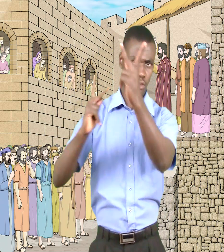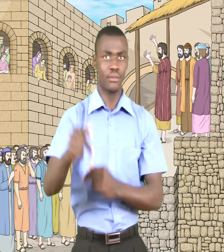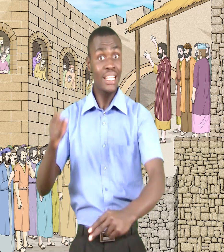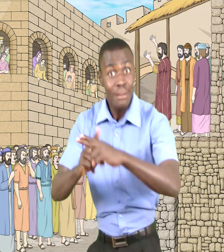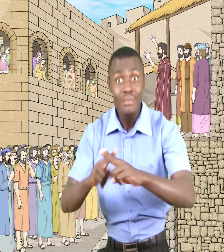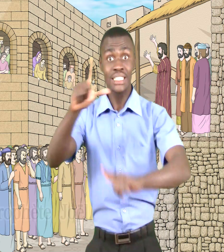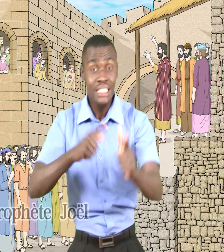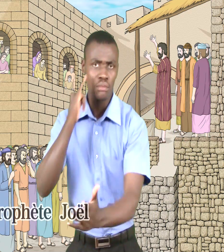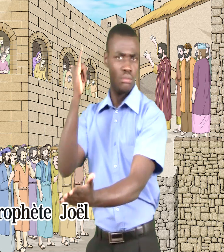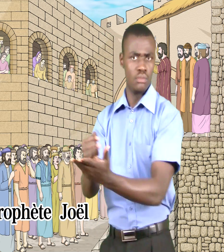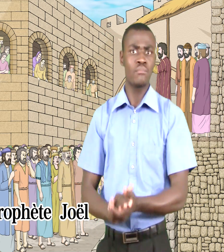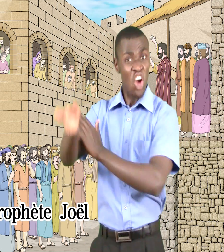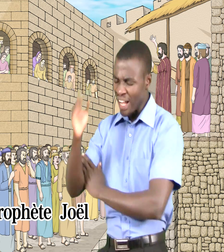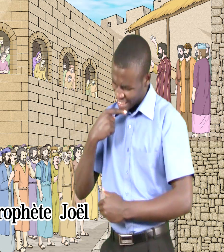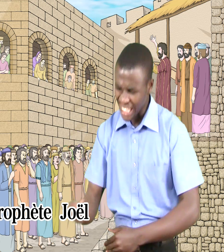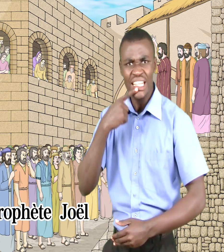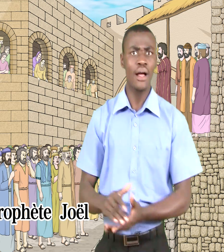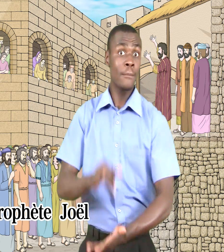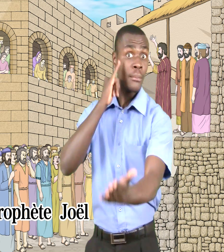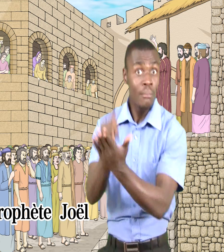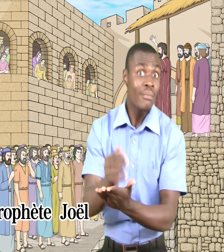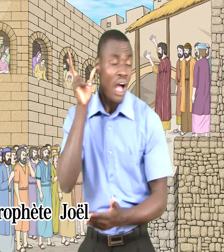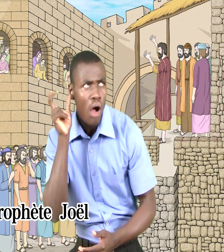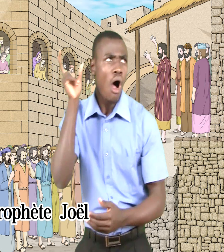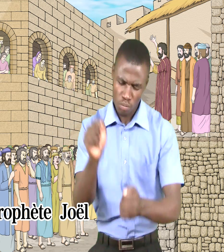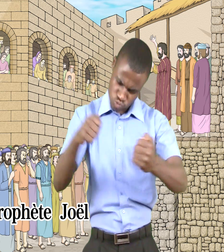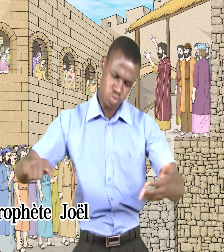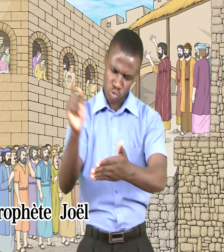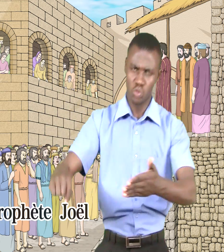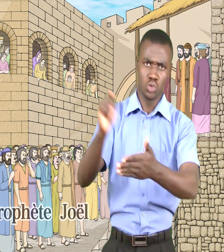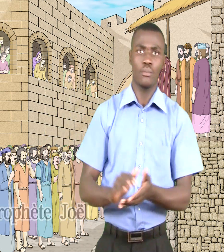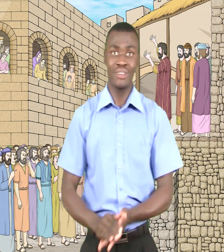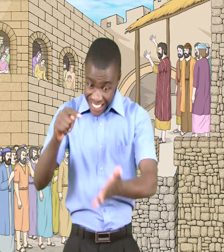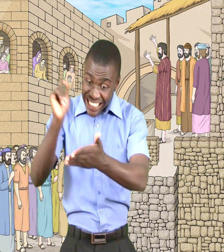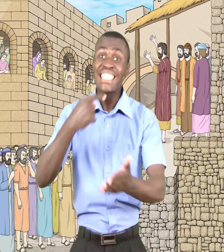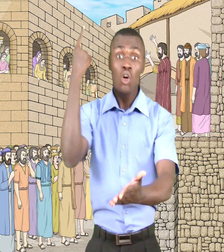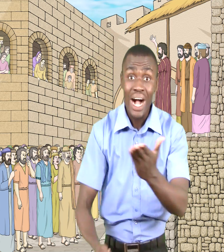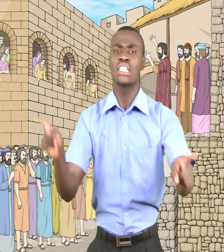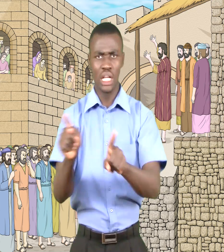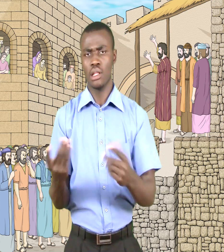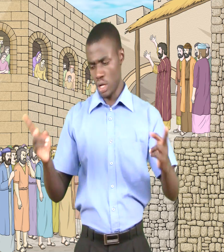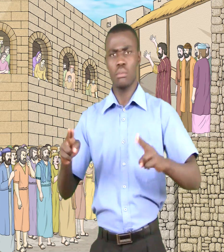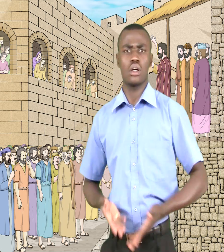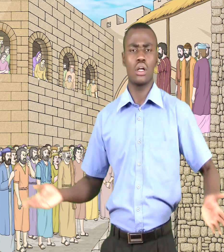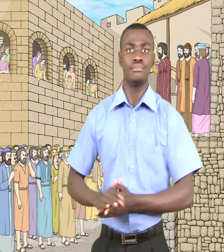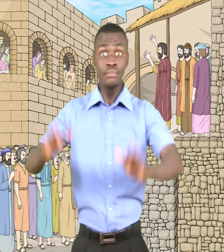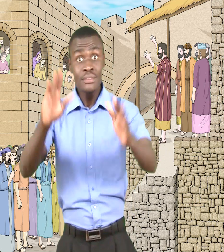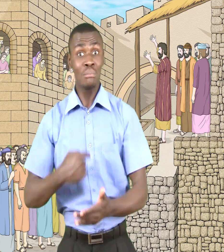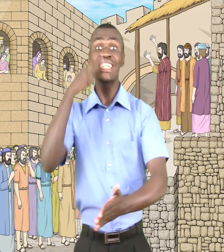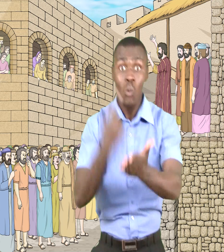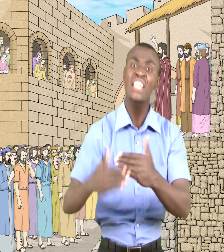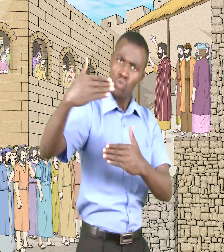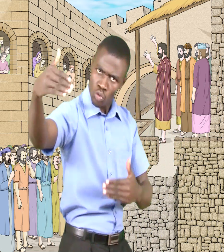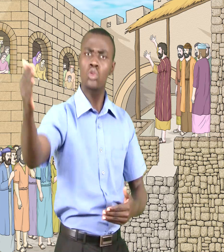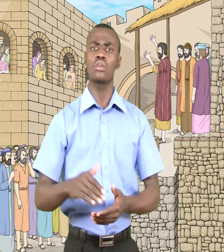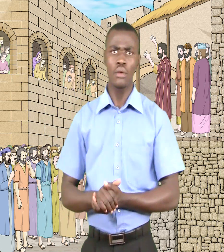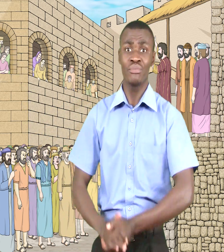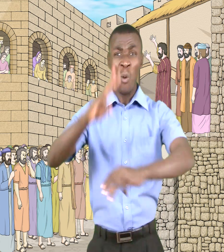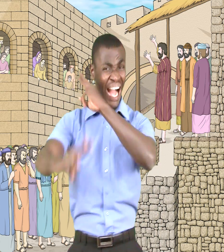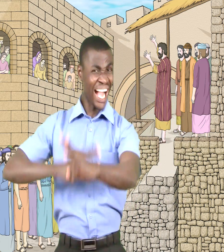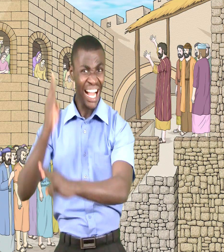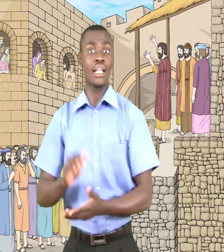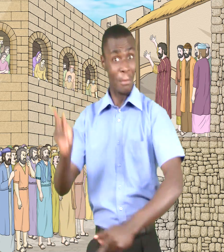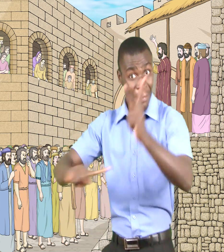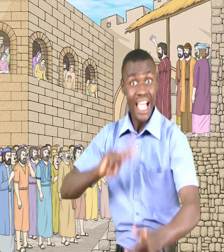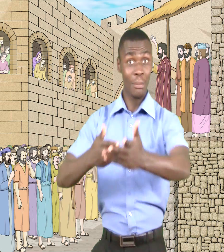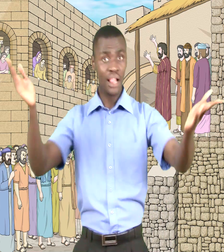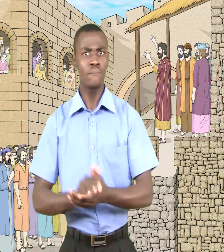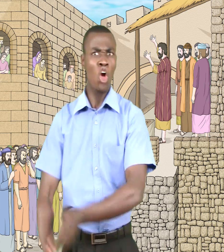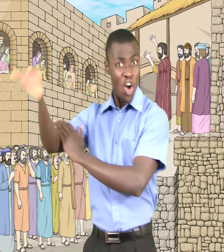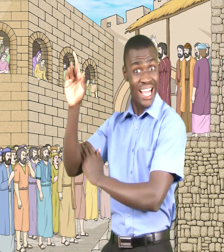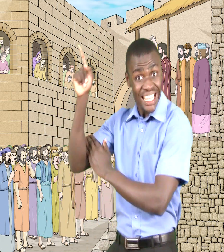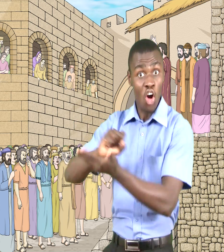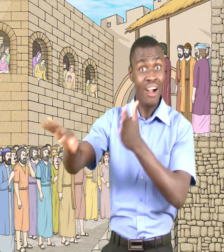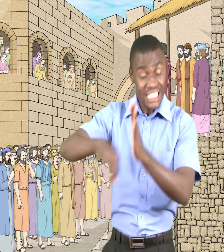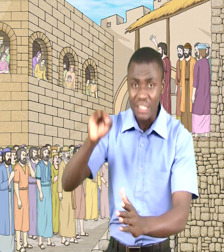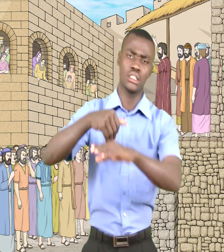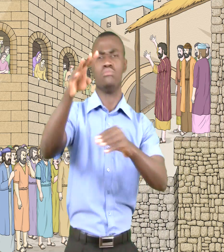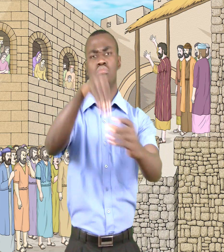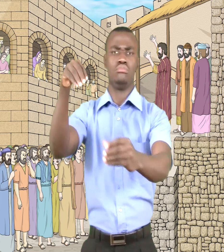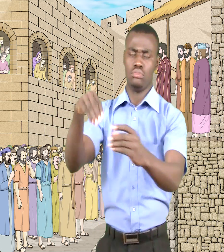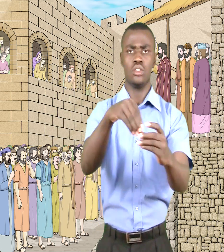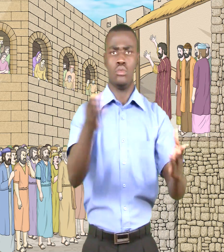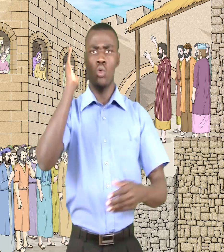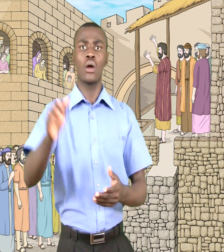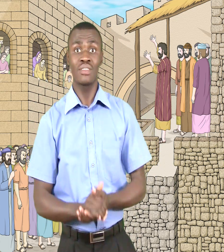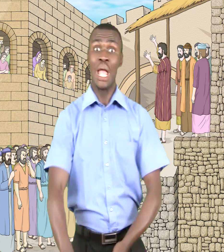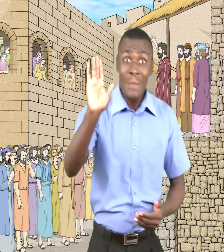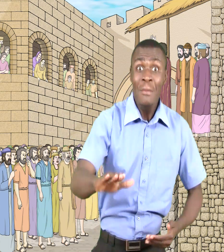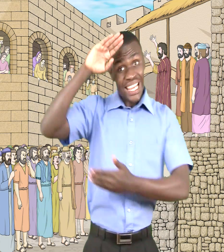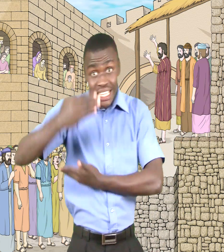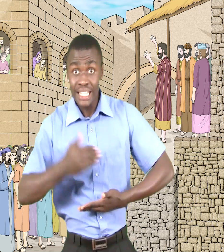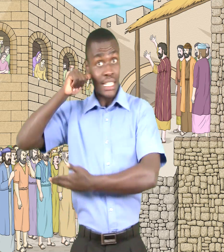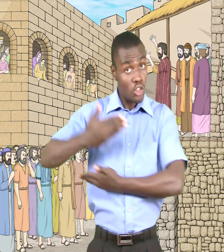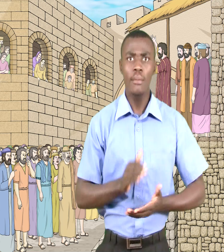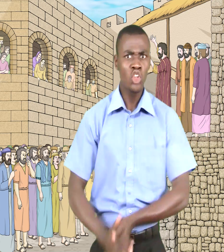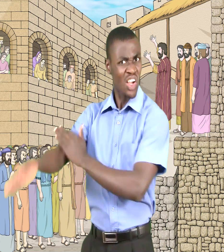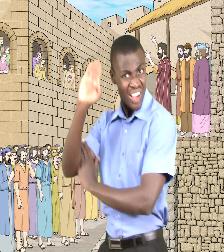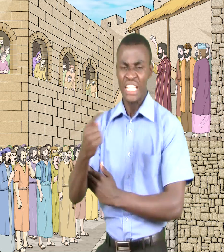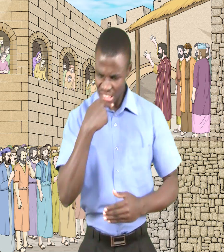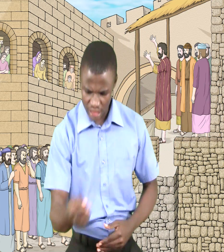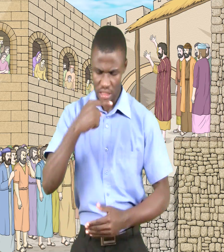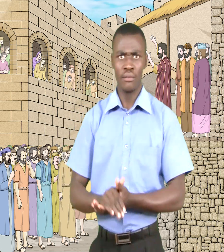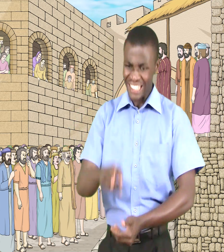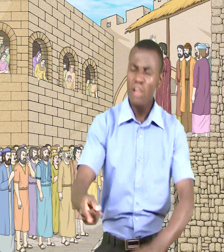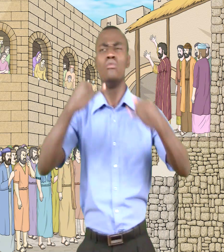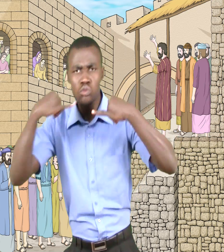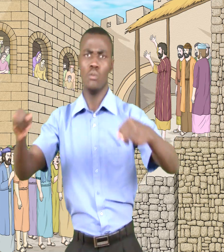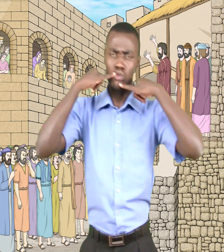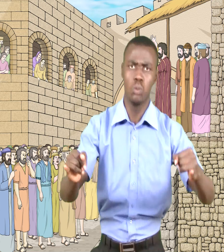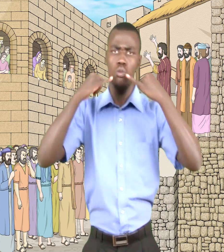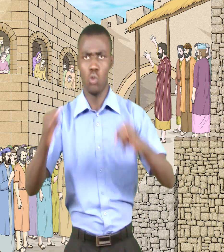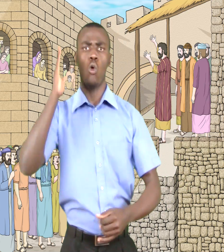No, this is what was spoken by the prophet Joel: ‘In the last days, God says, I will pour out My Spirit on all people.